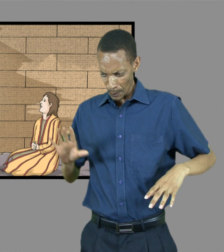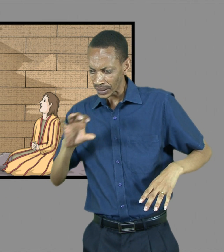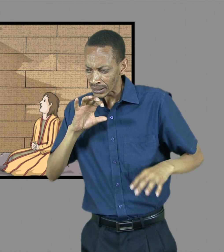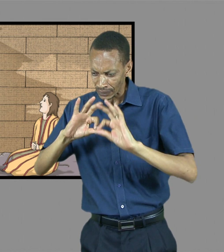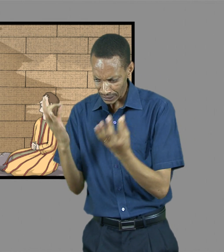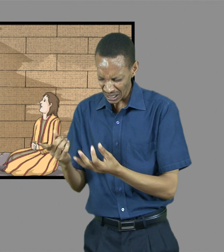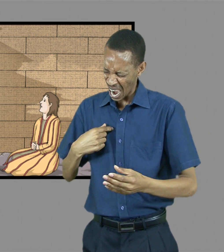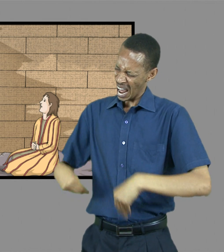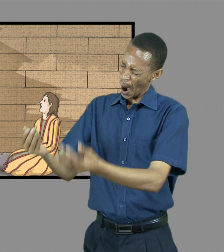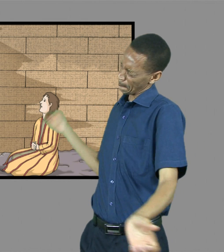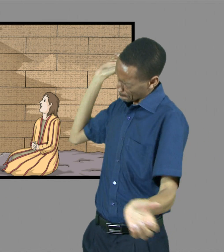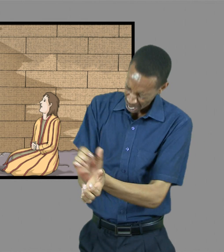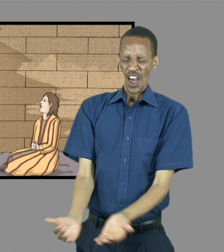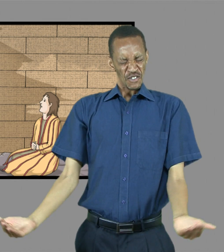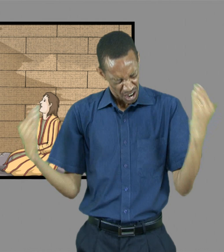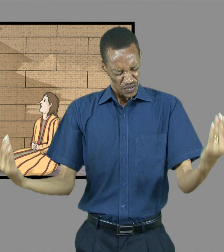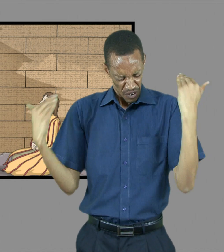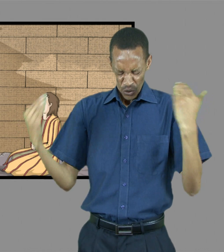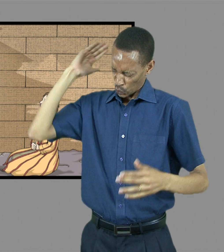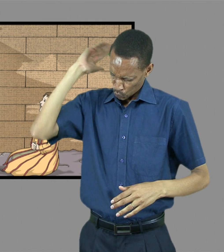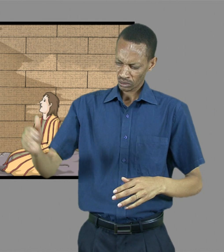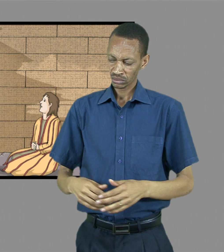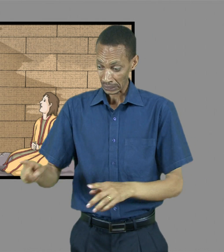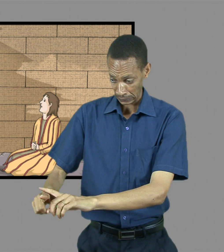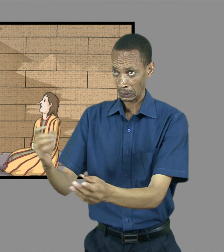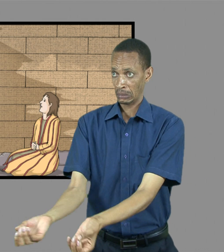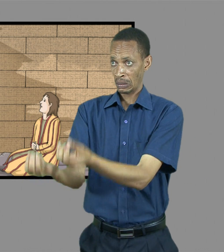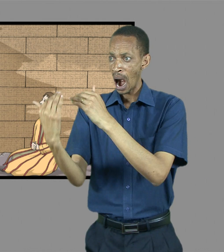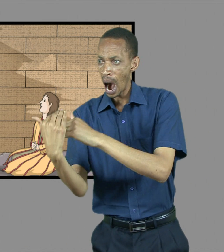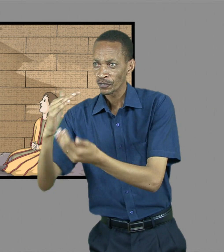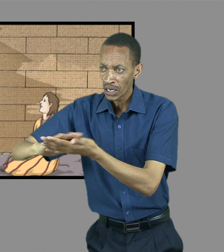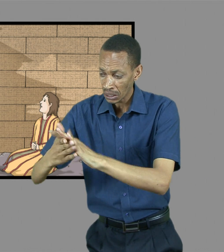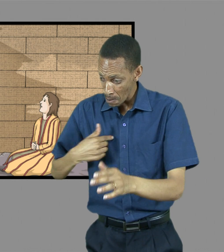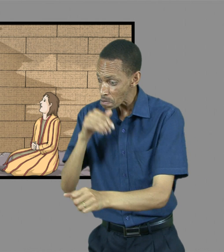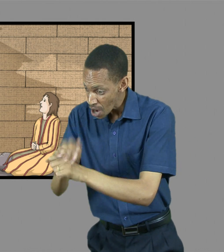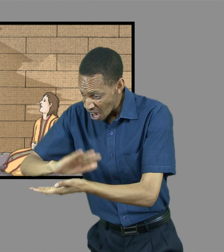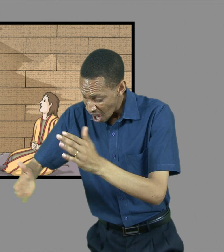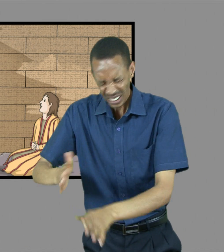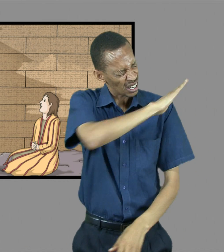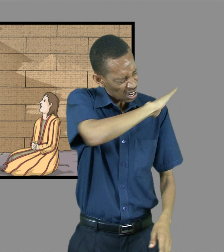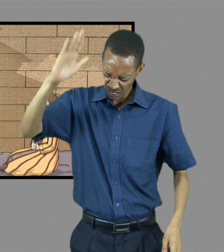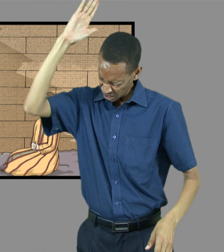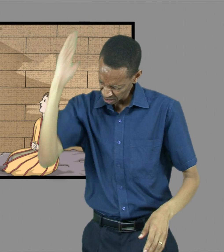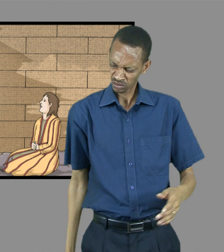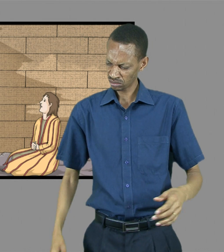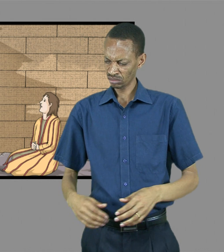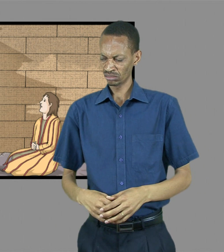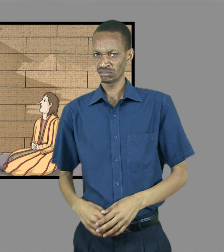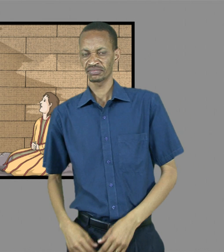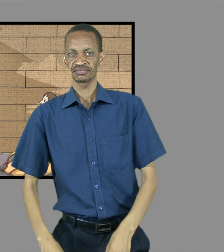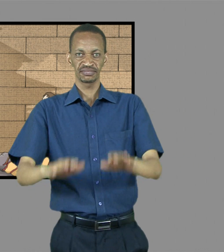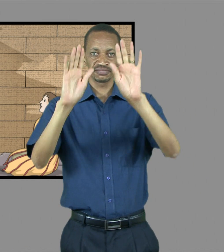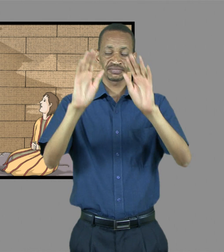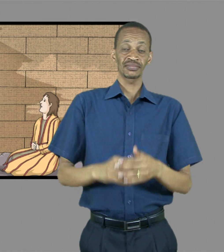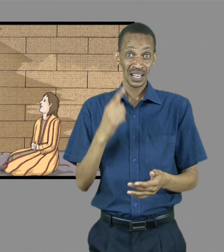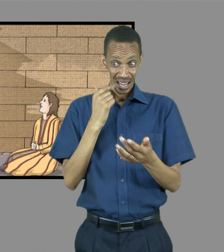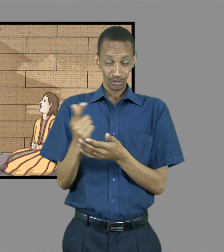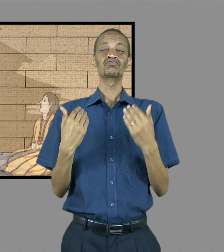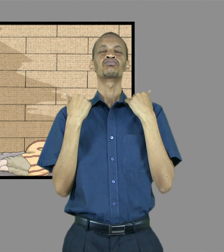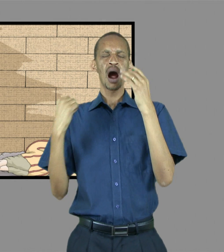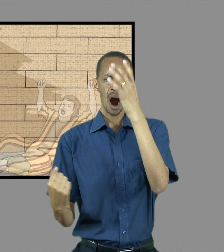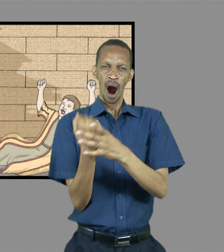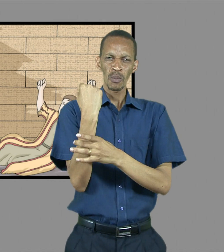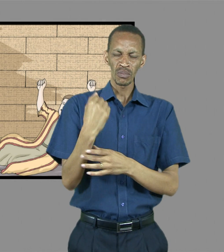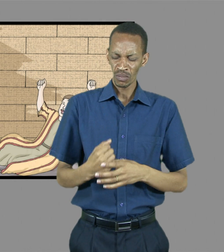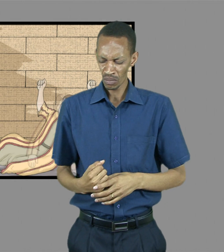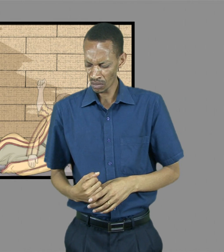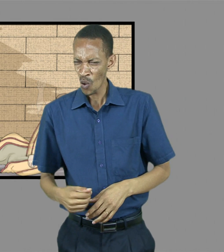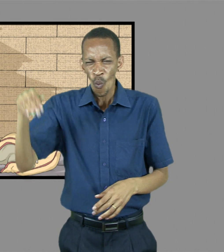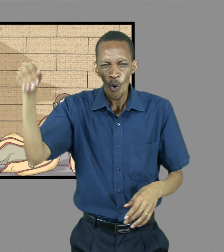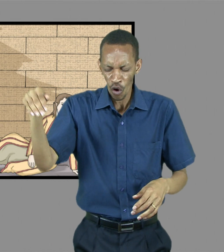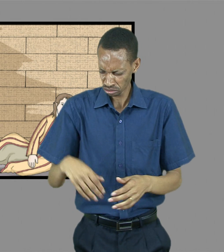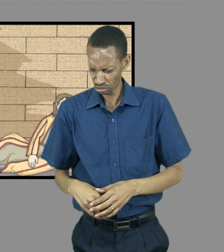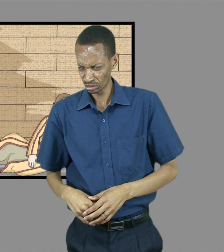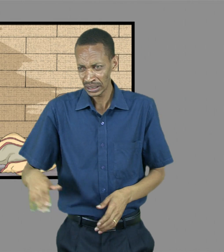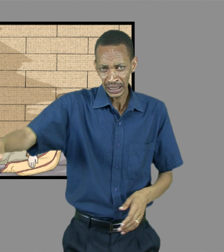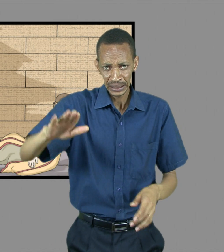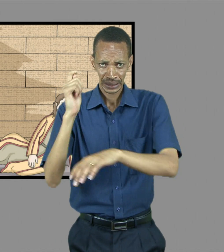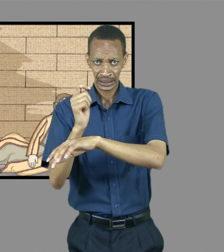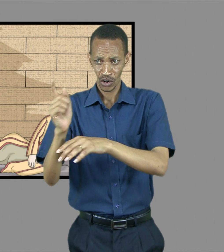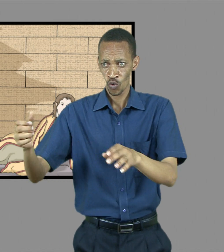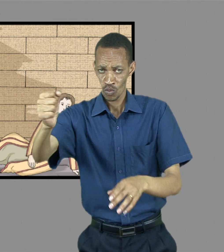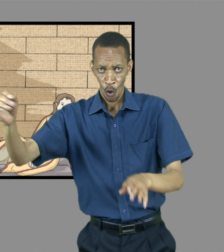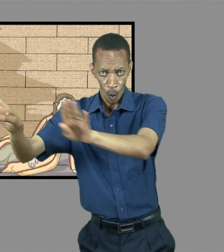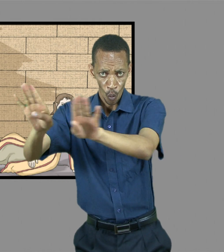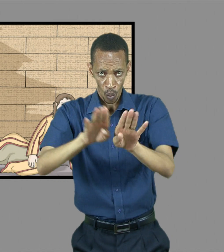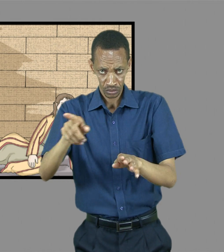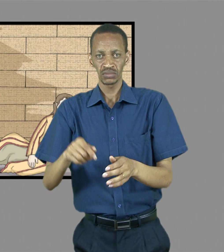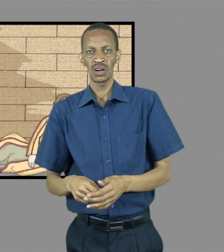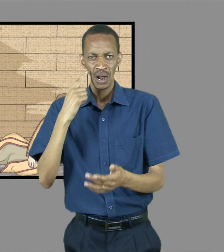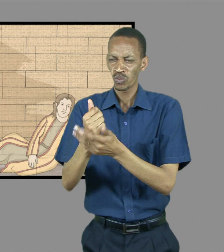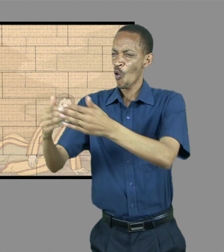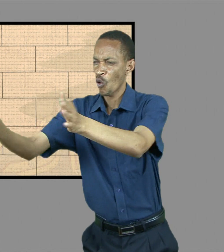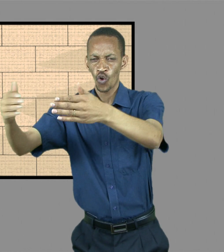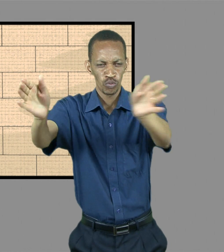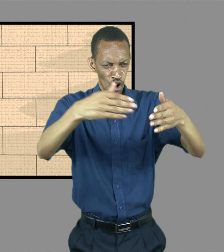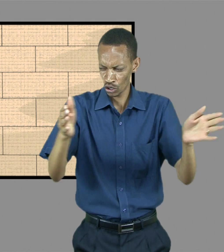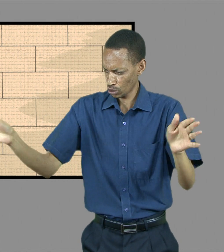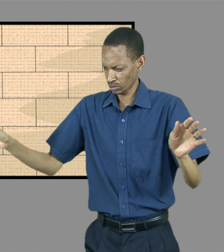Therefore I have sworn to the house of Eli, ‘The iniquity of Eli’s house shall never be atoned for by sacrifice or offering.’” Samuel lay down until the morning;